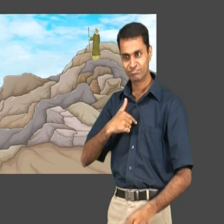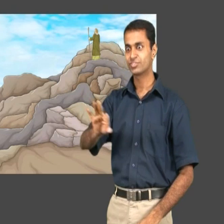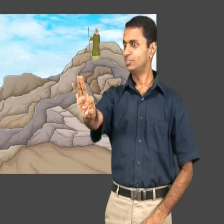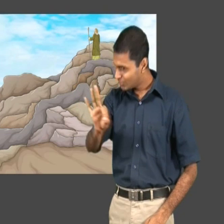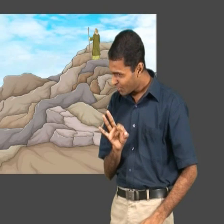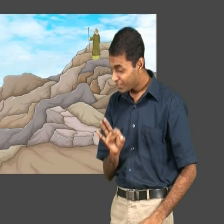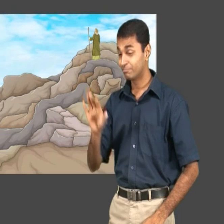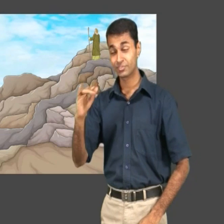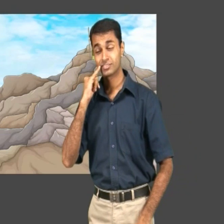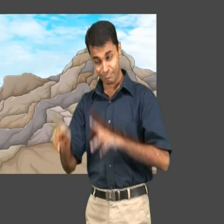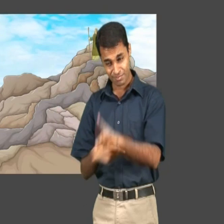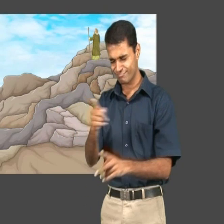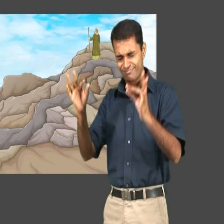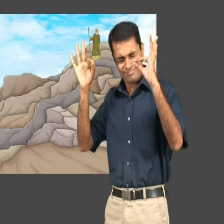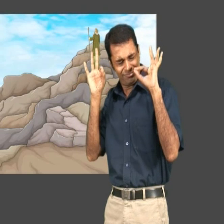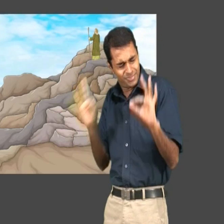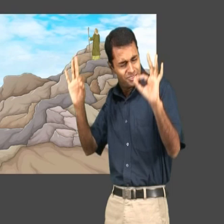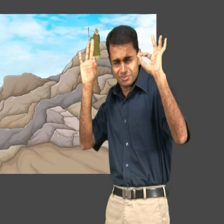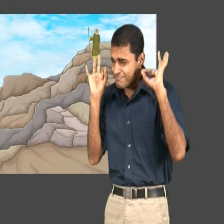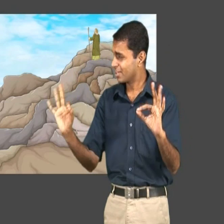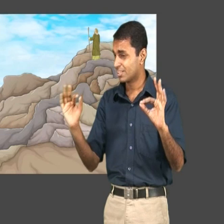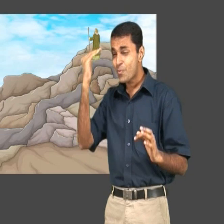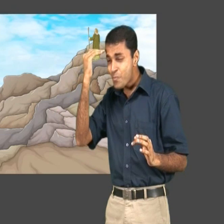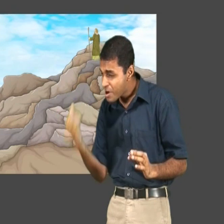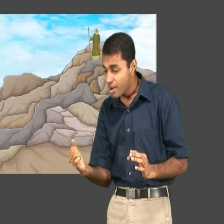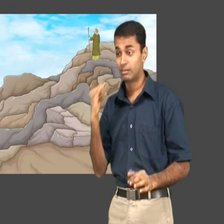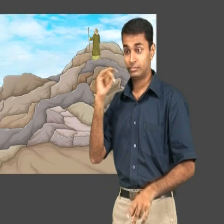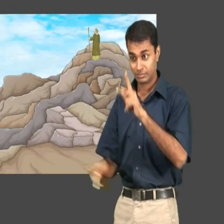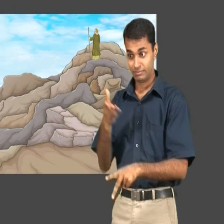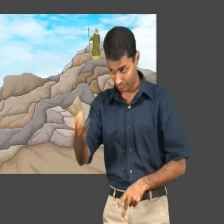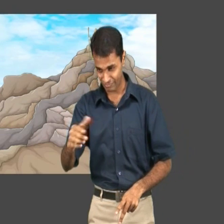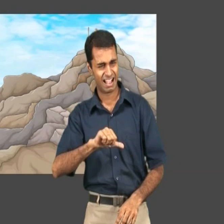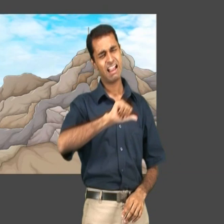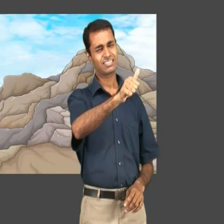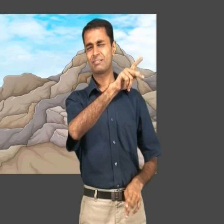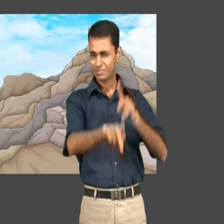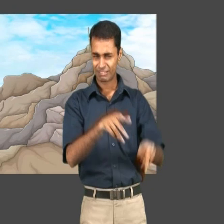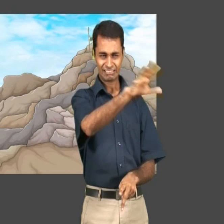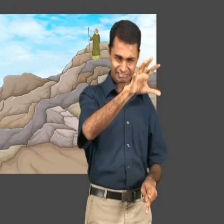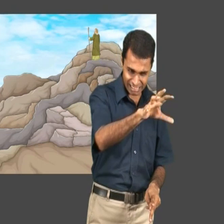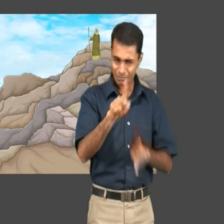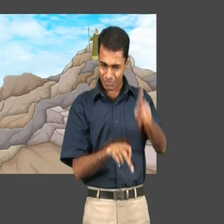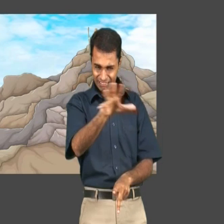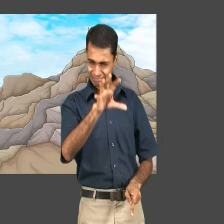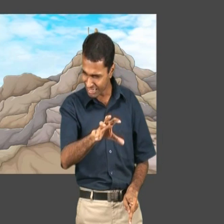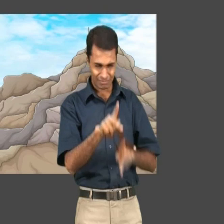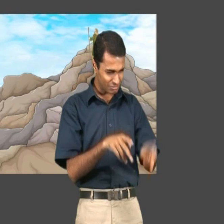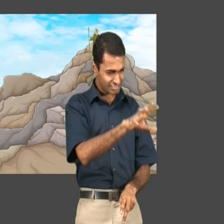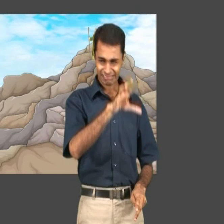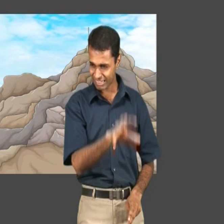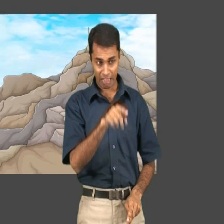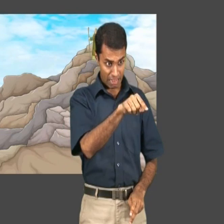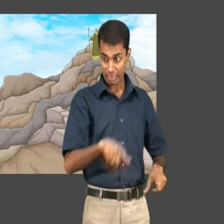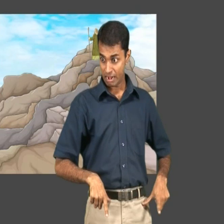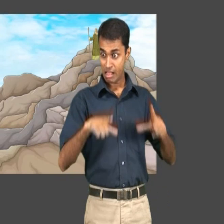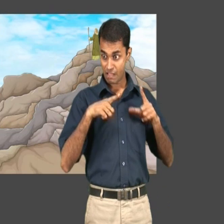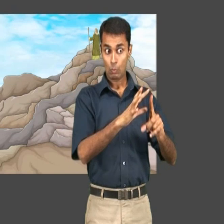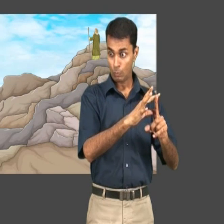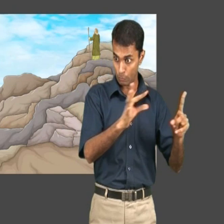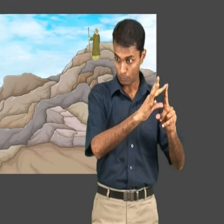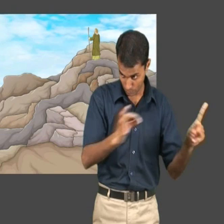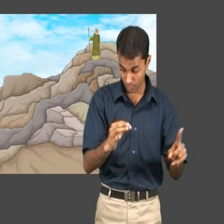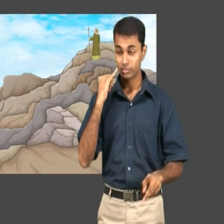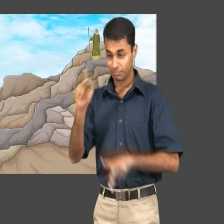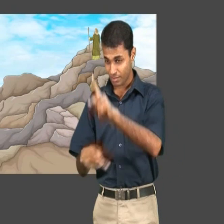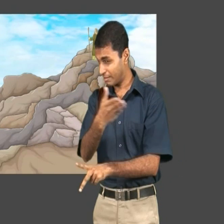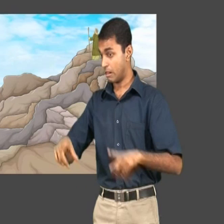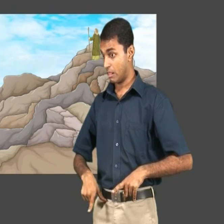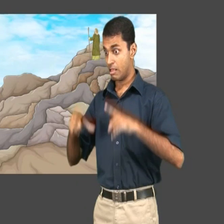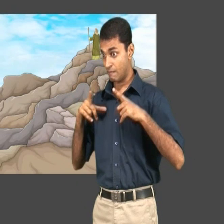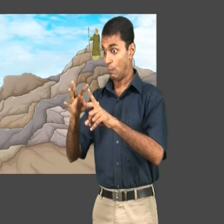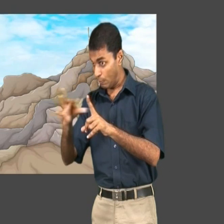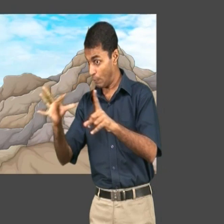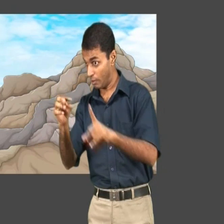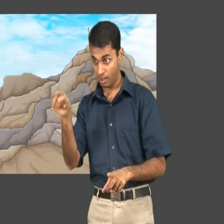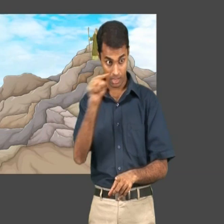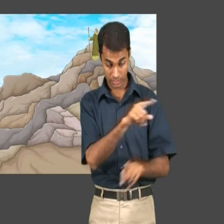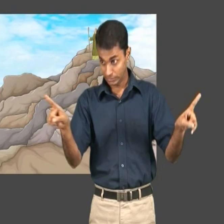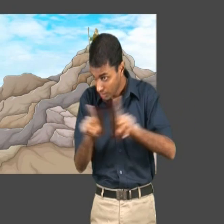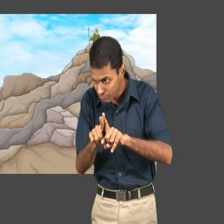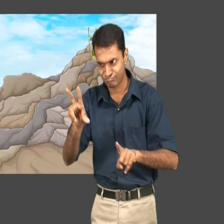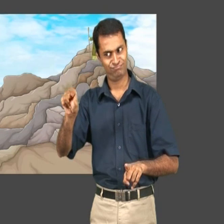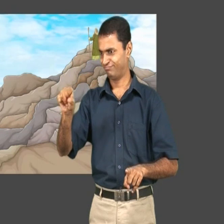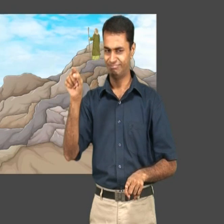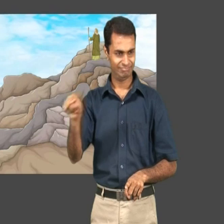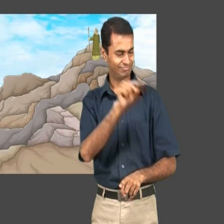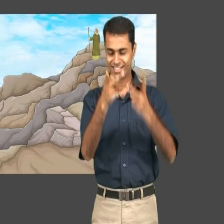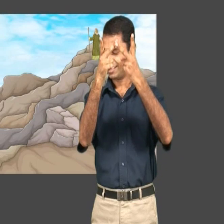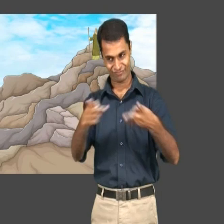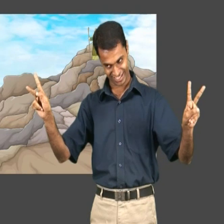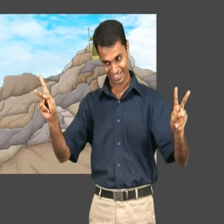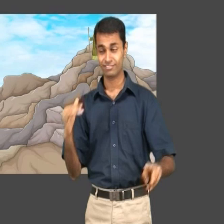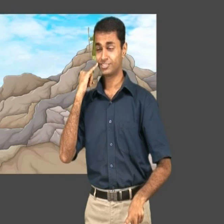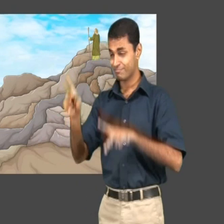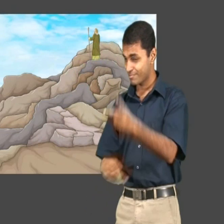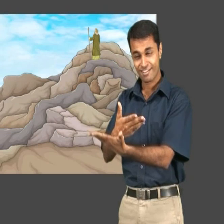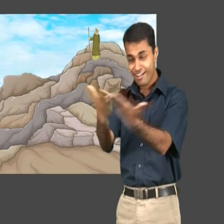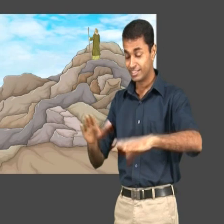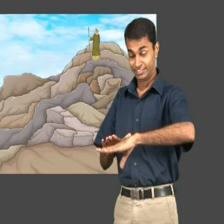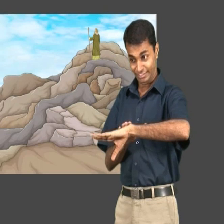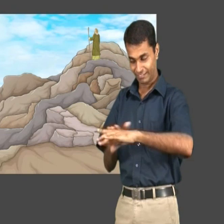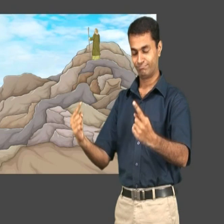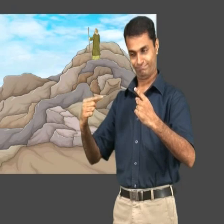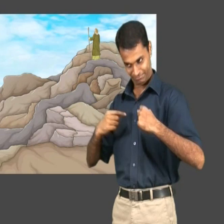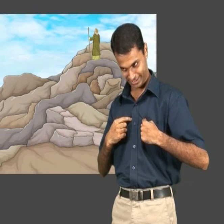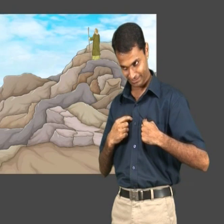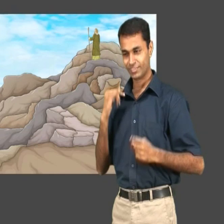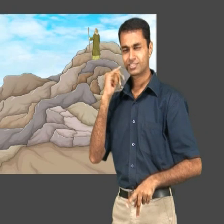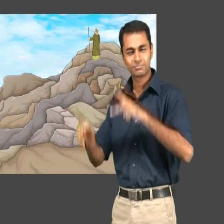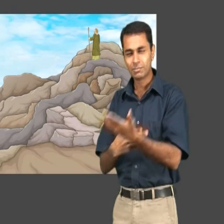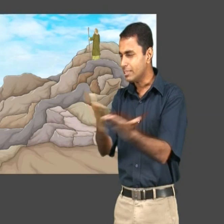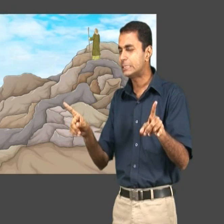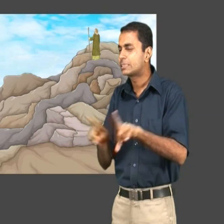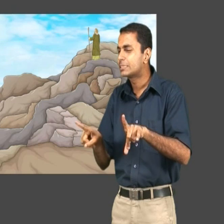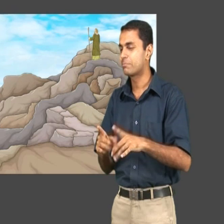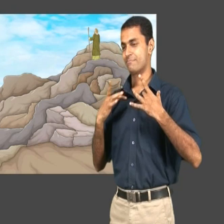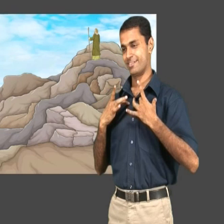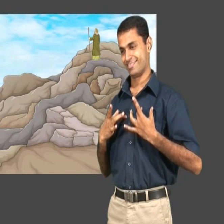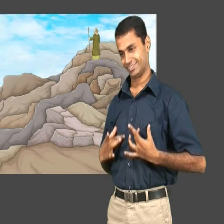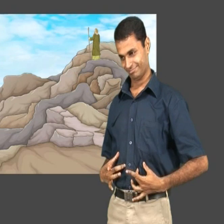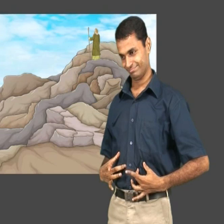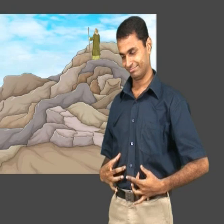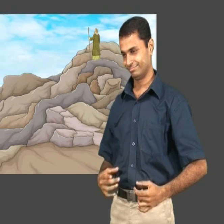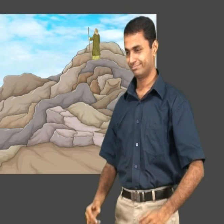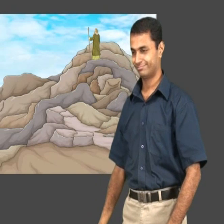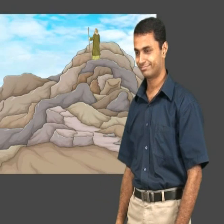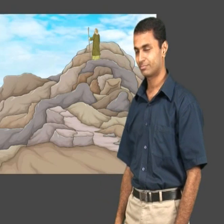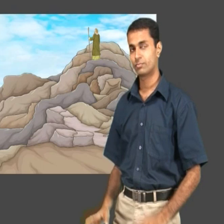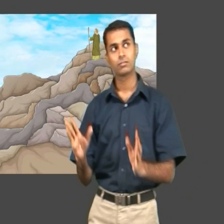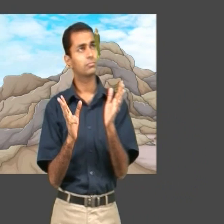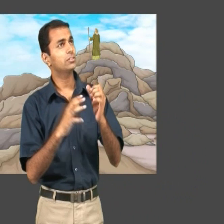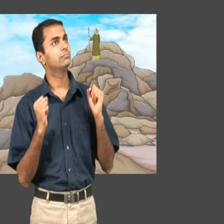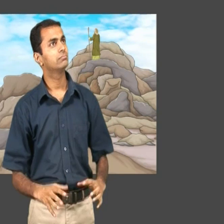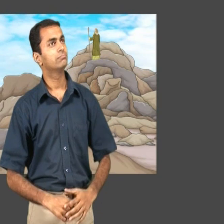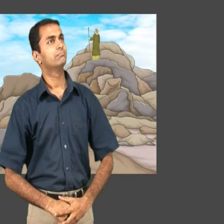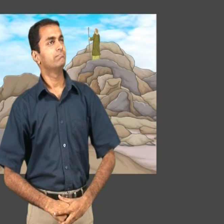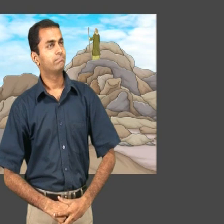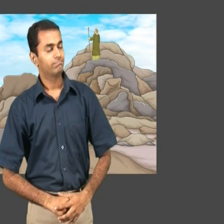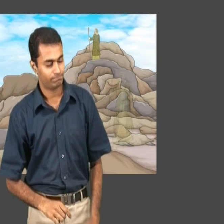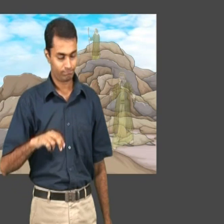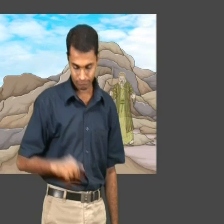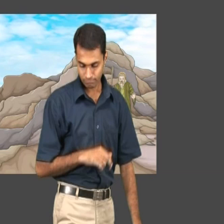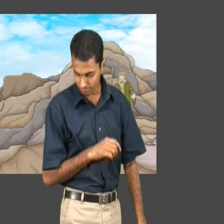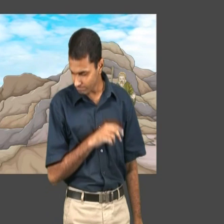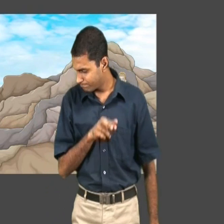And unto Me you shall be a kingdom of priests and a holy nation.’ These are the words that you are to speak to the Israelites.”